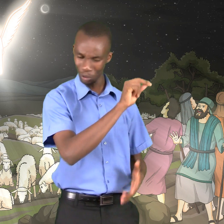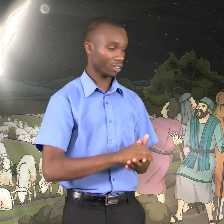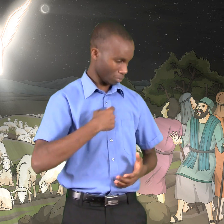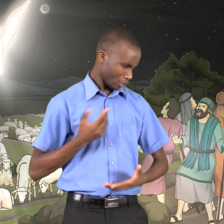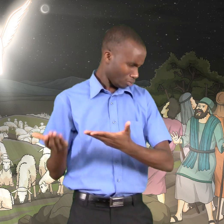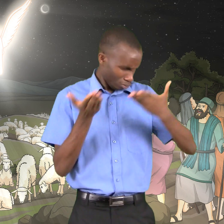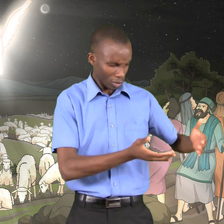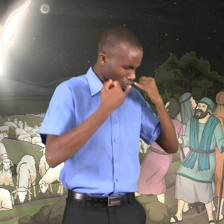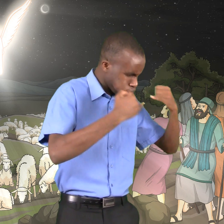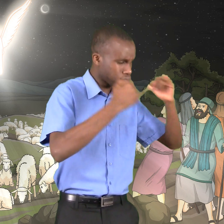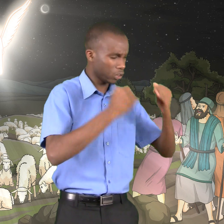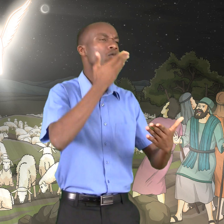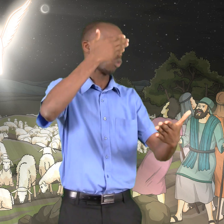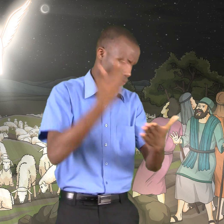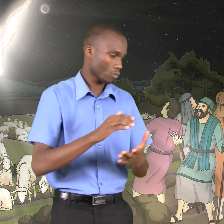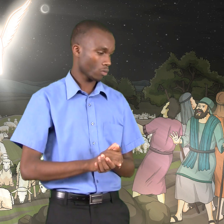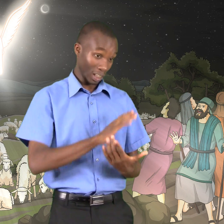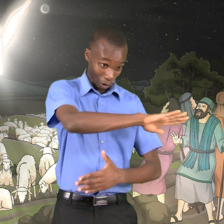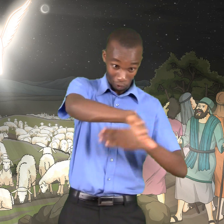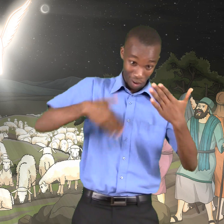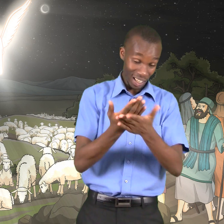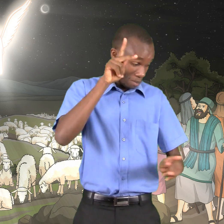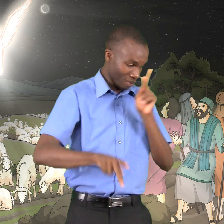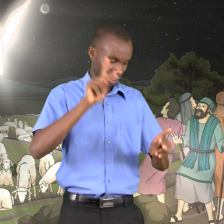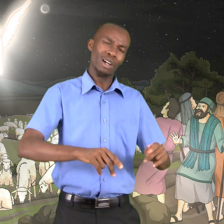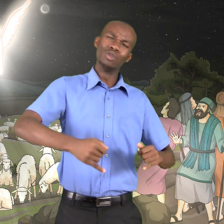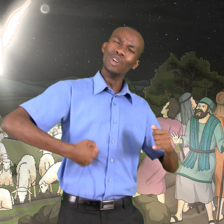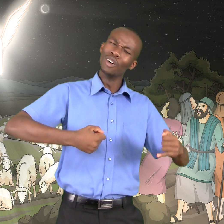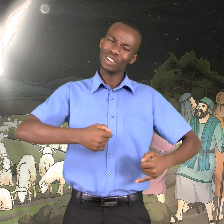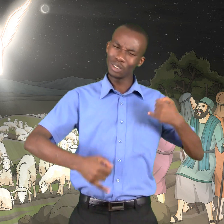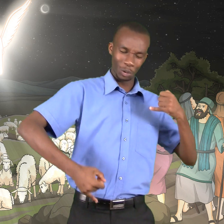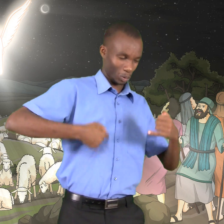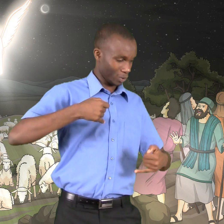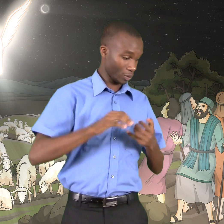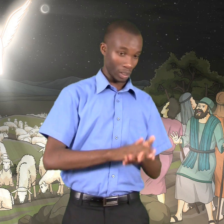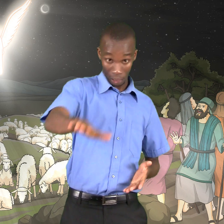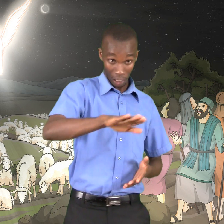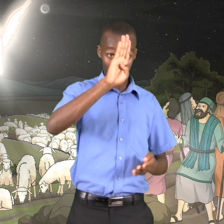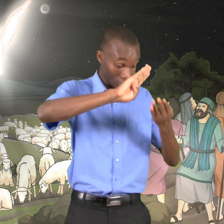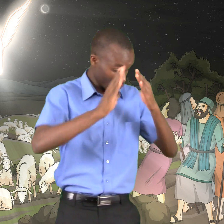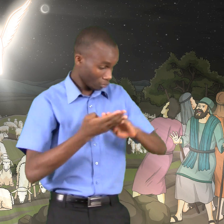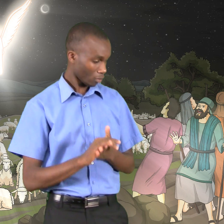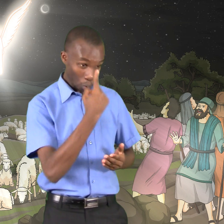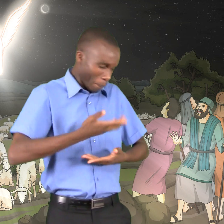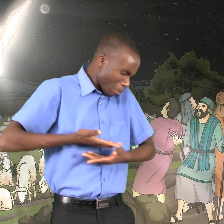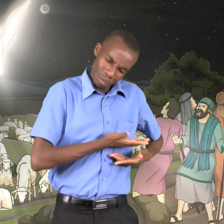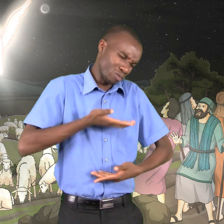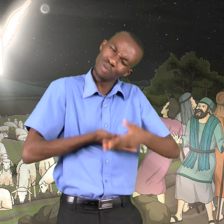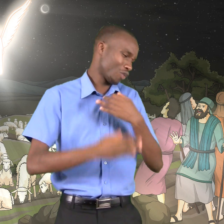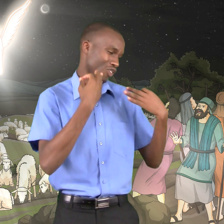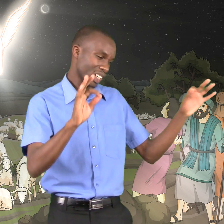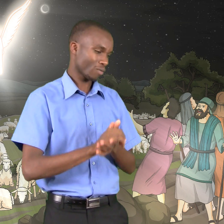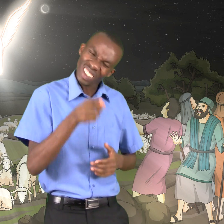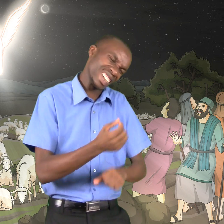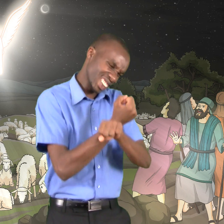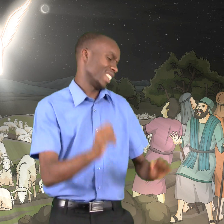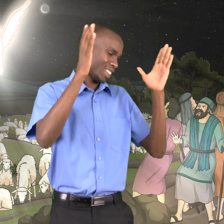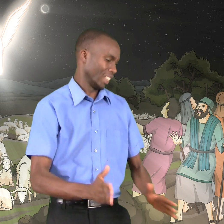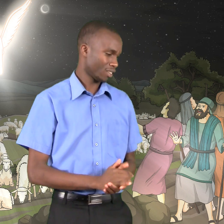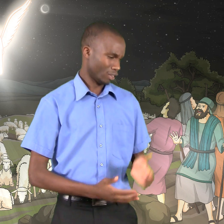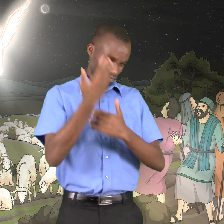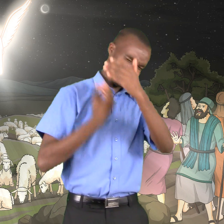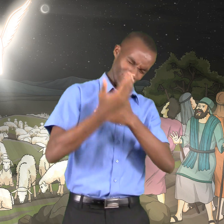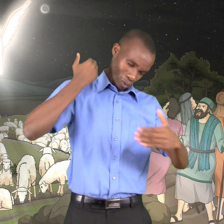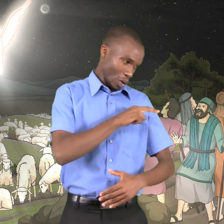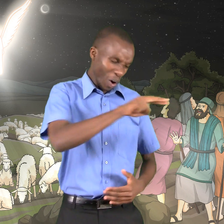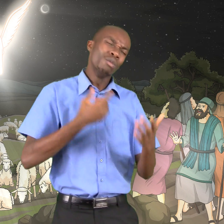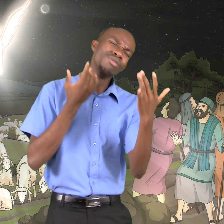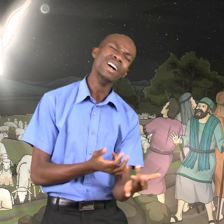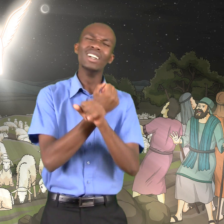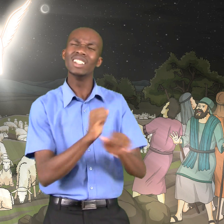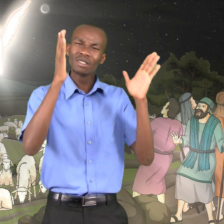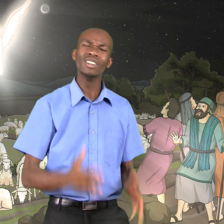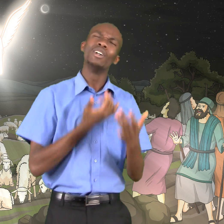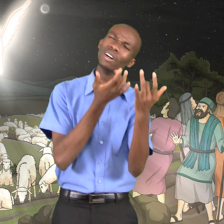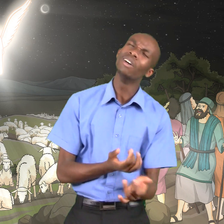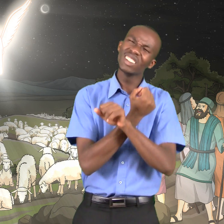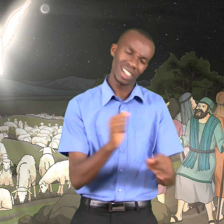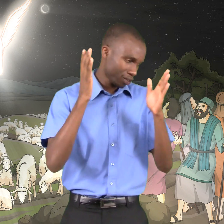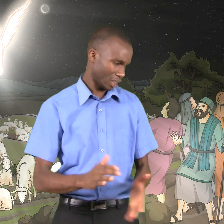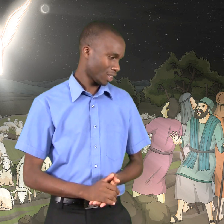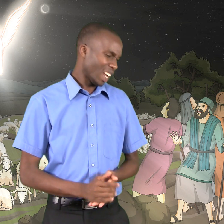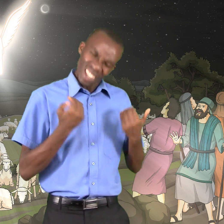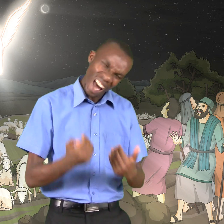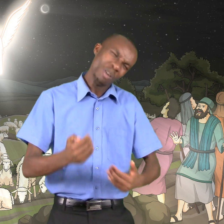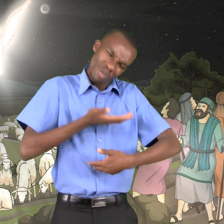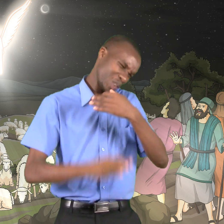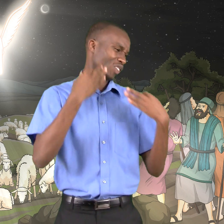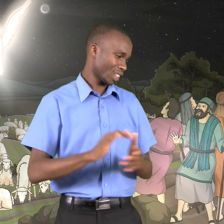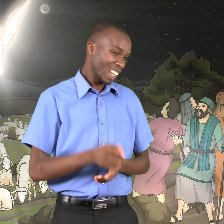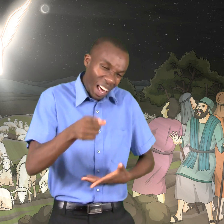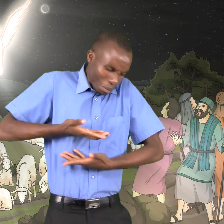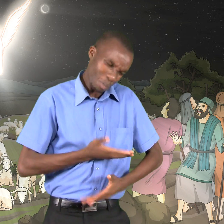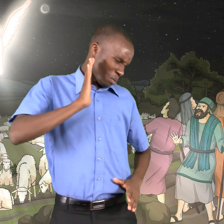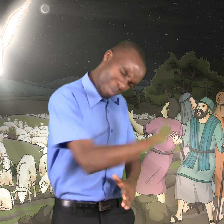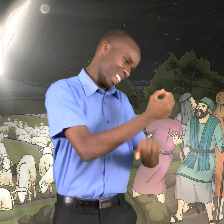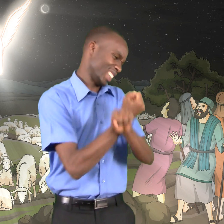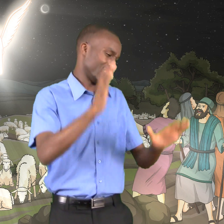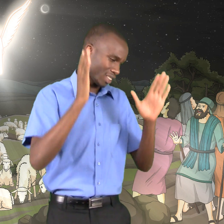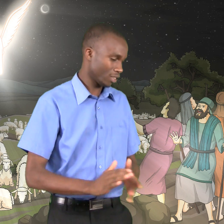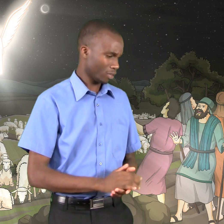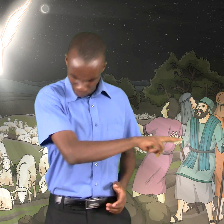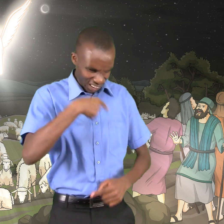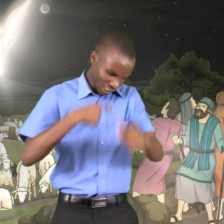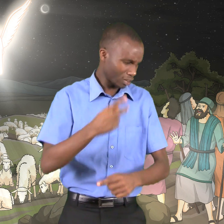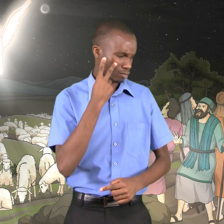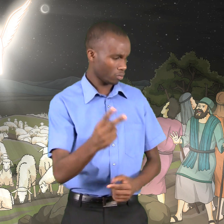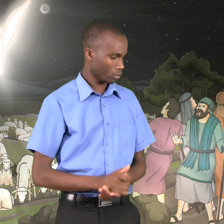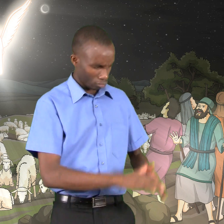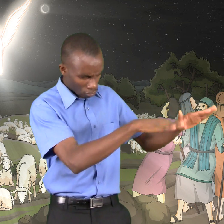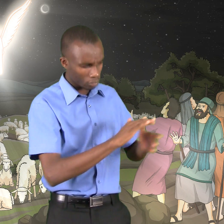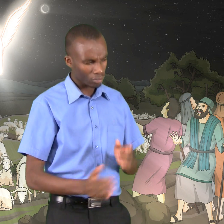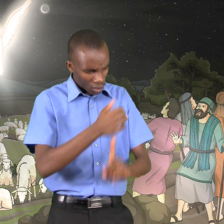For behold, I bring you good news of great joy that will be for all the people: Today in the city of David a Savior has been born to you.